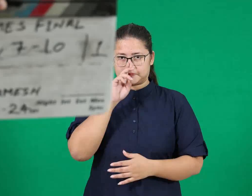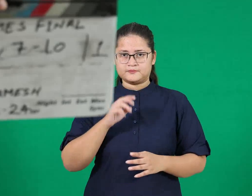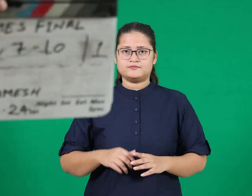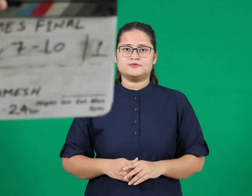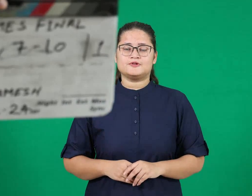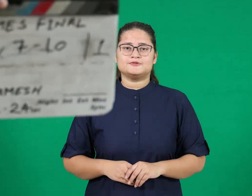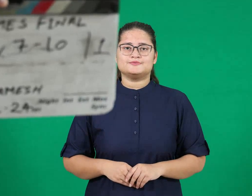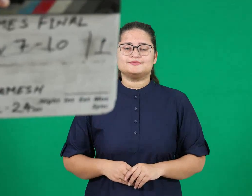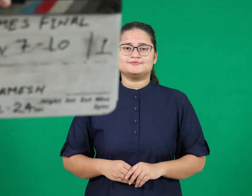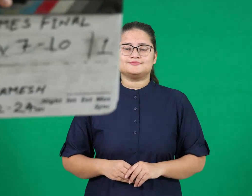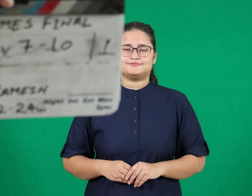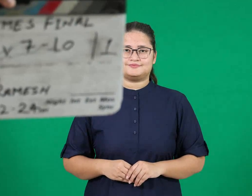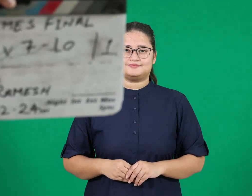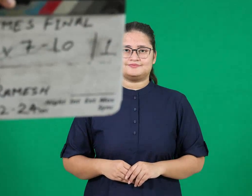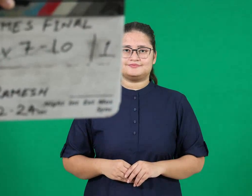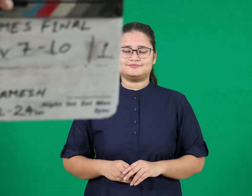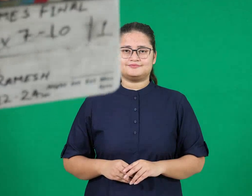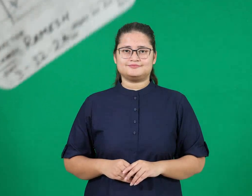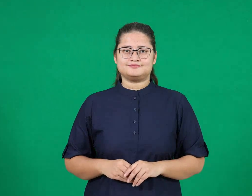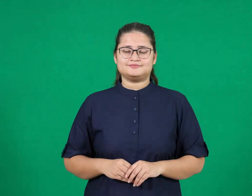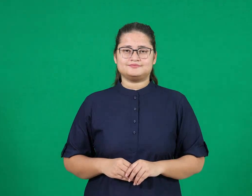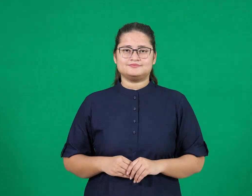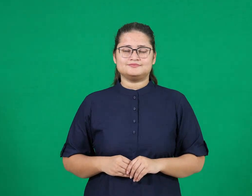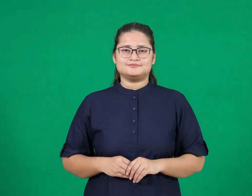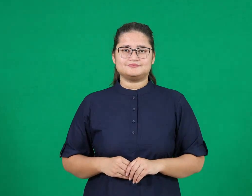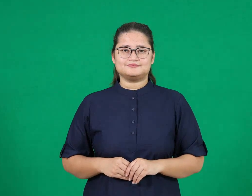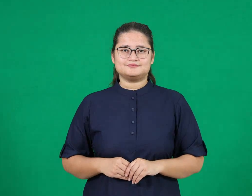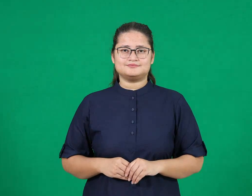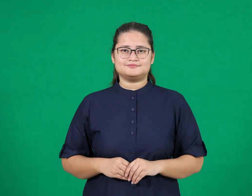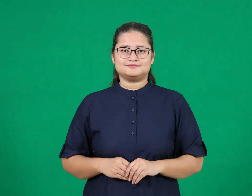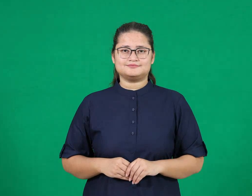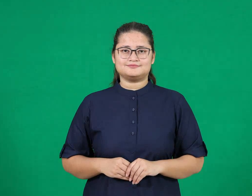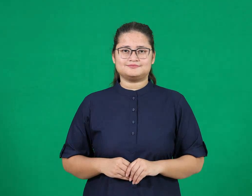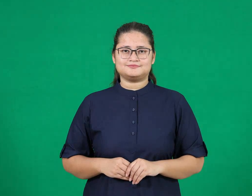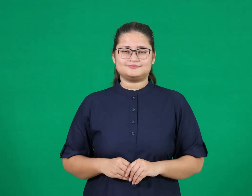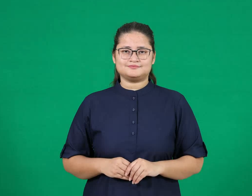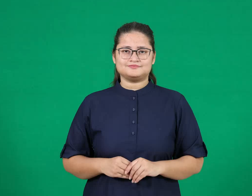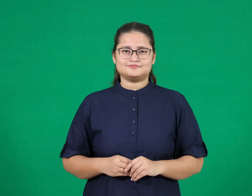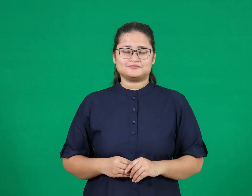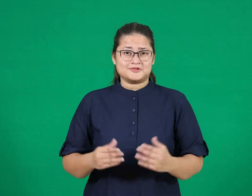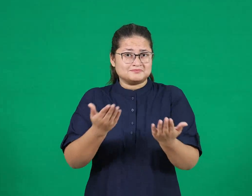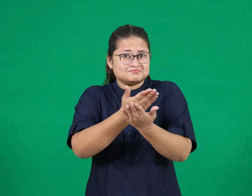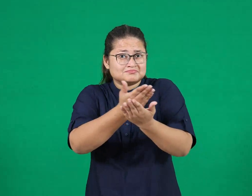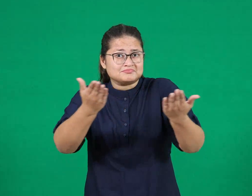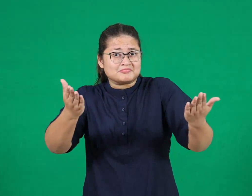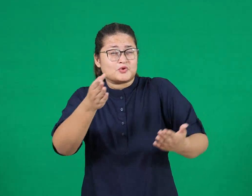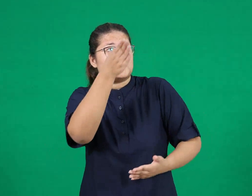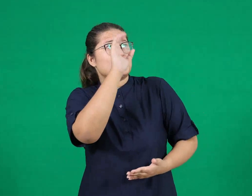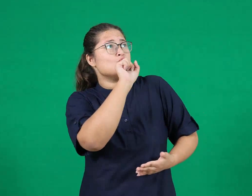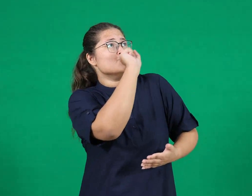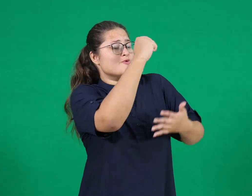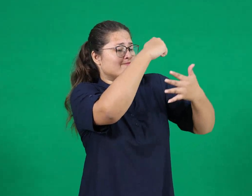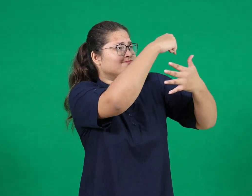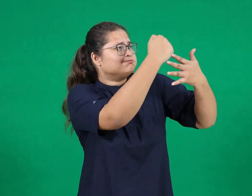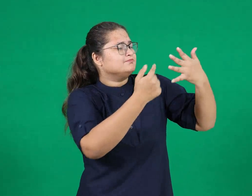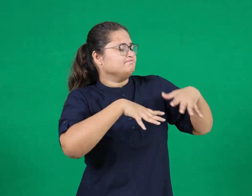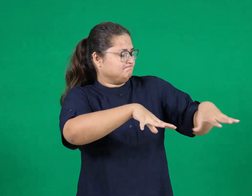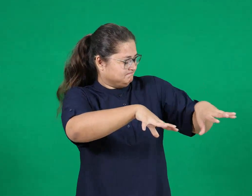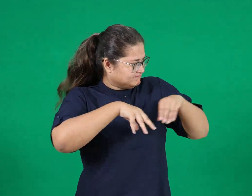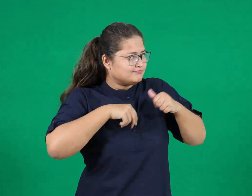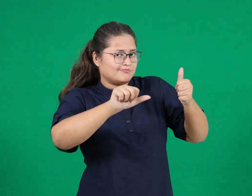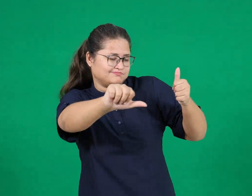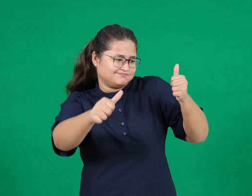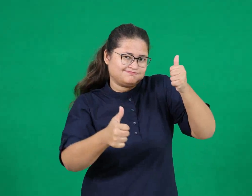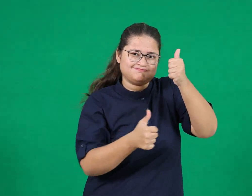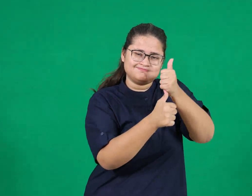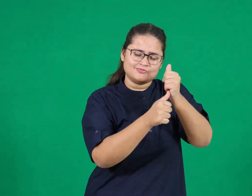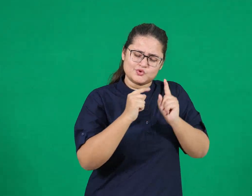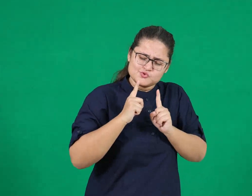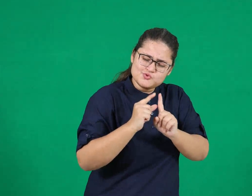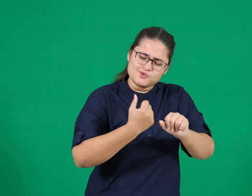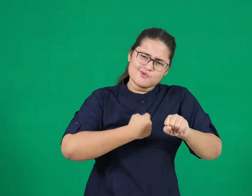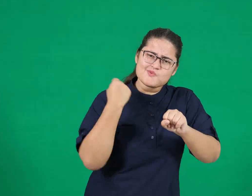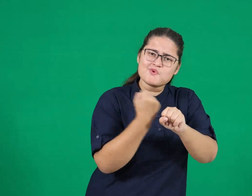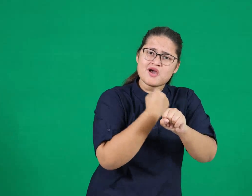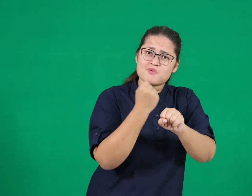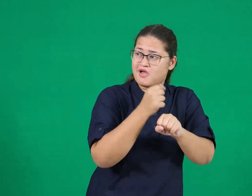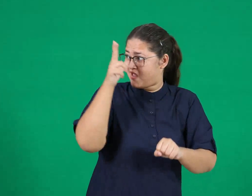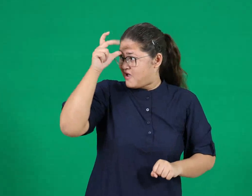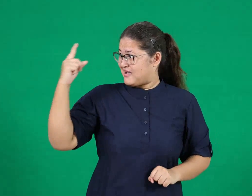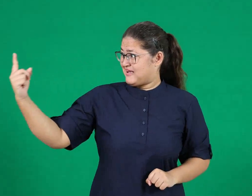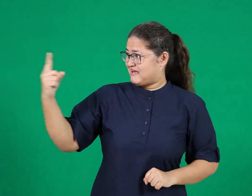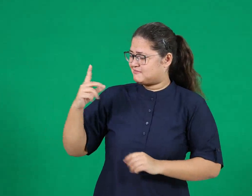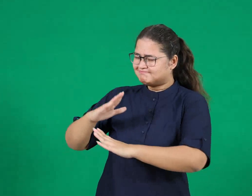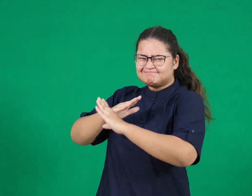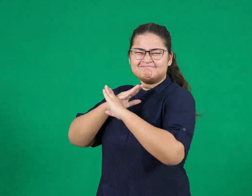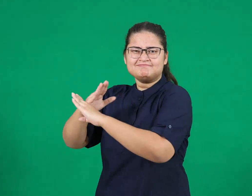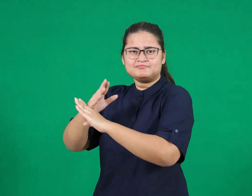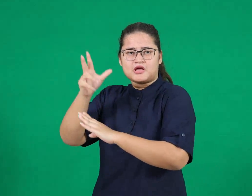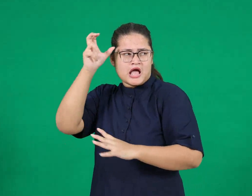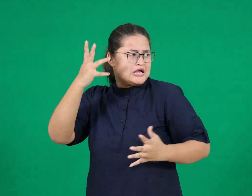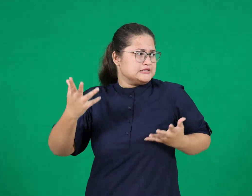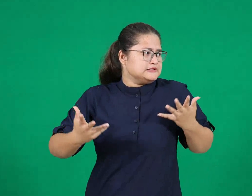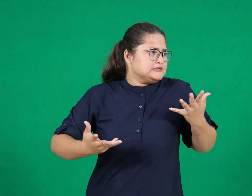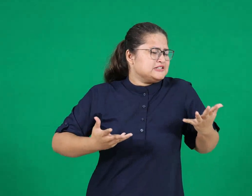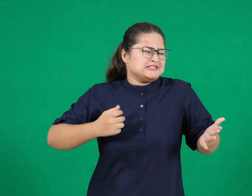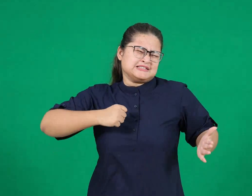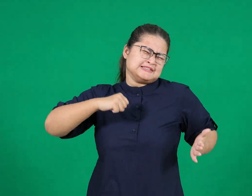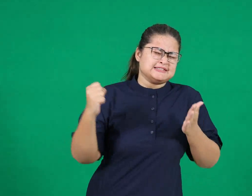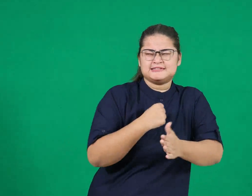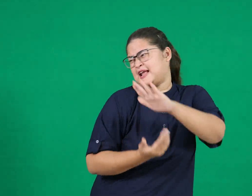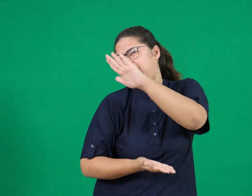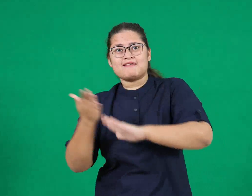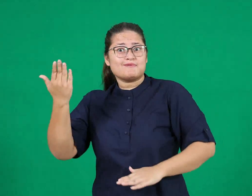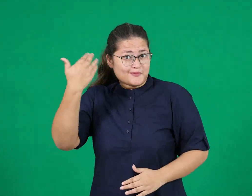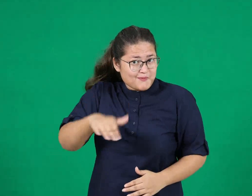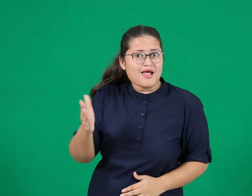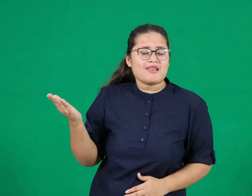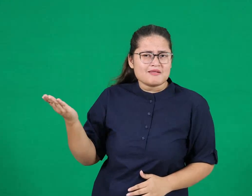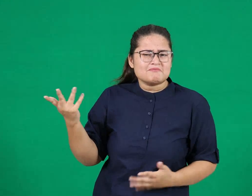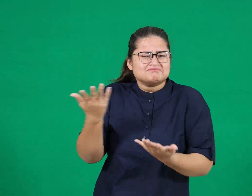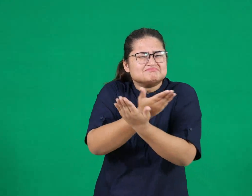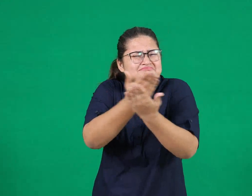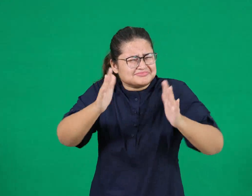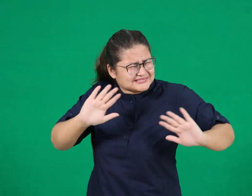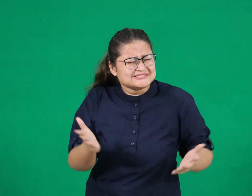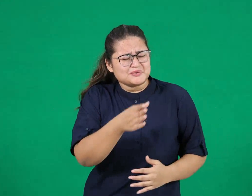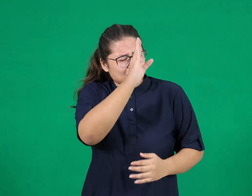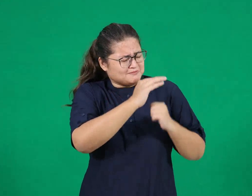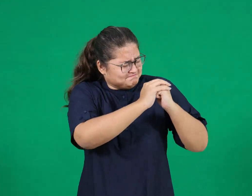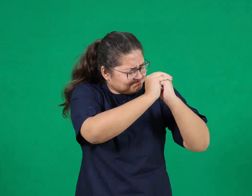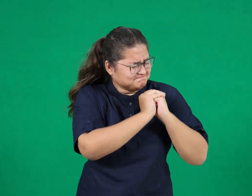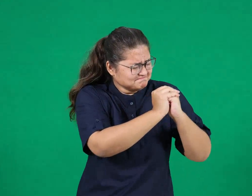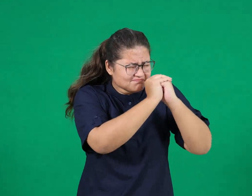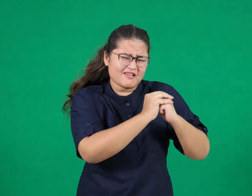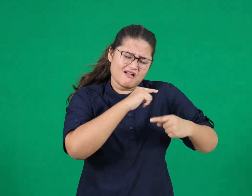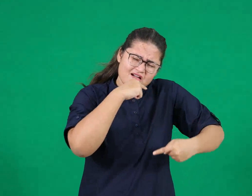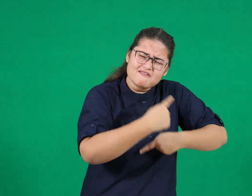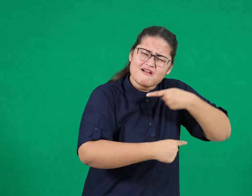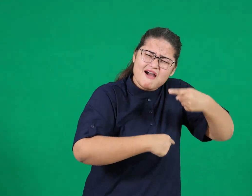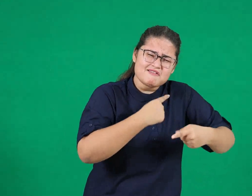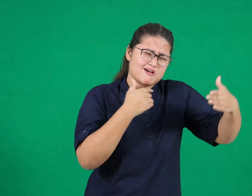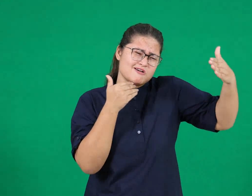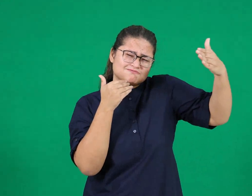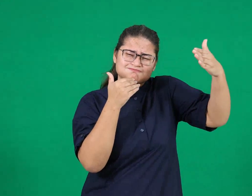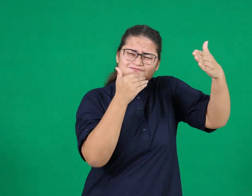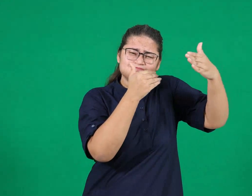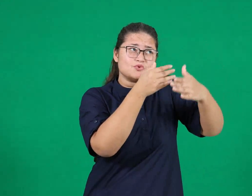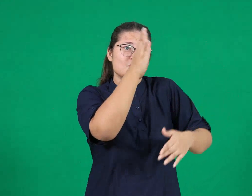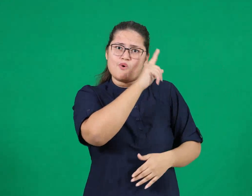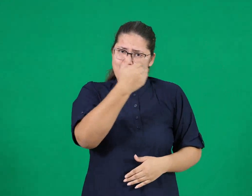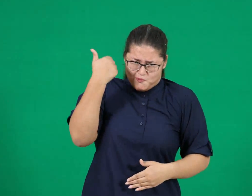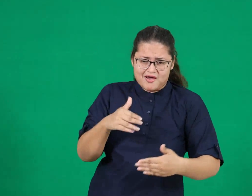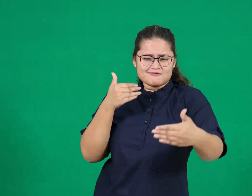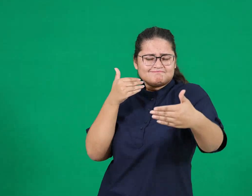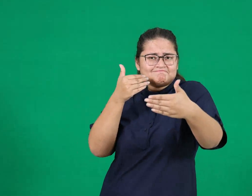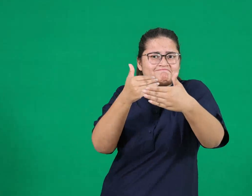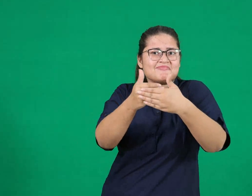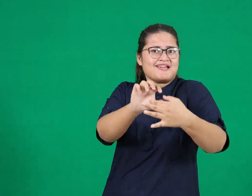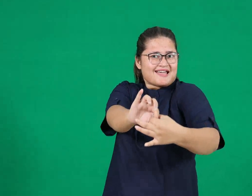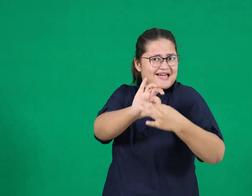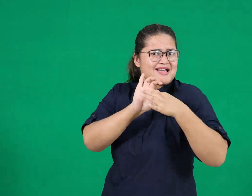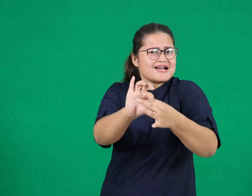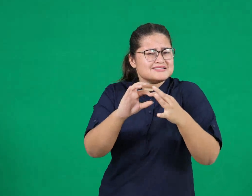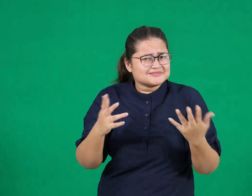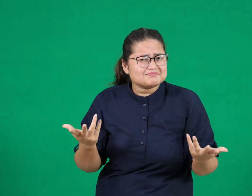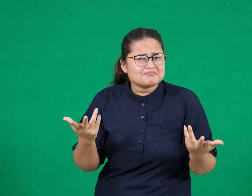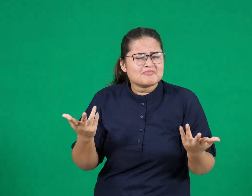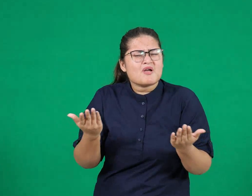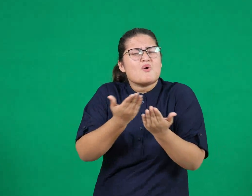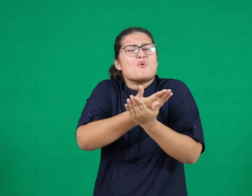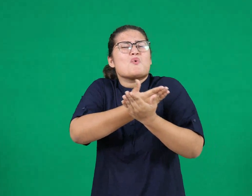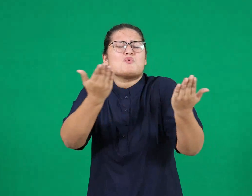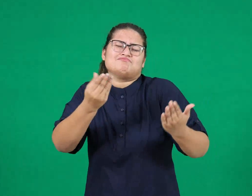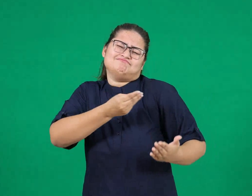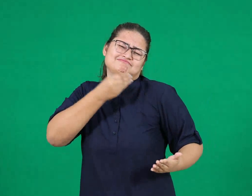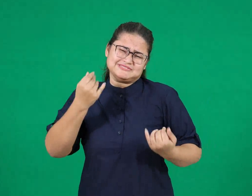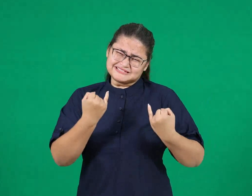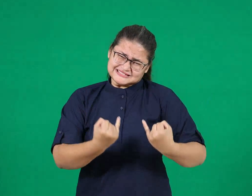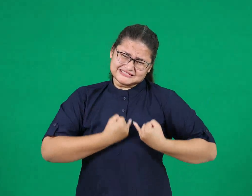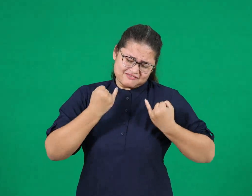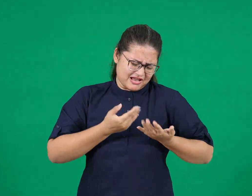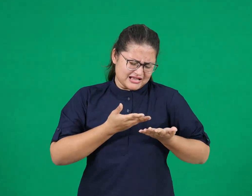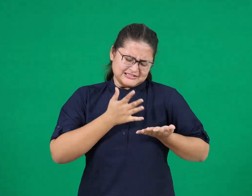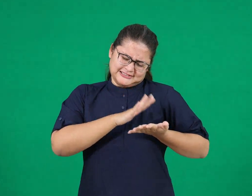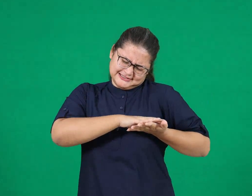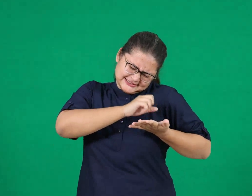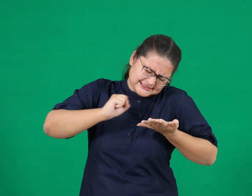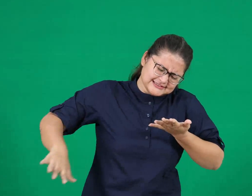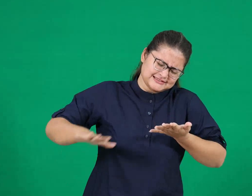Submit yourselves, then, to God. Resist the devil, and he will flee from you. Draw near to God, and He will draw near to you.